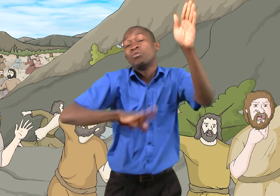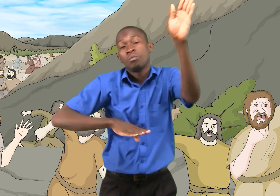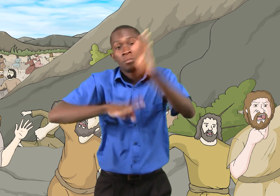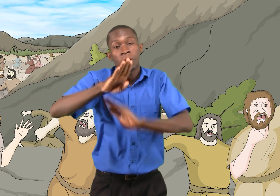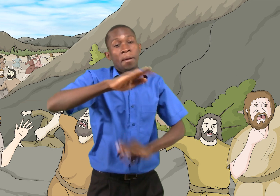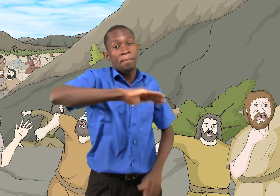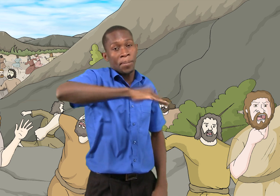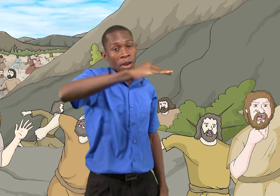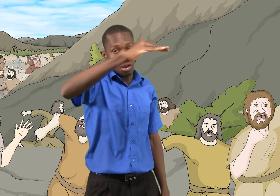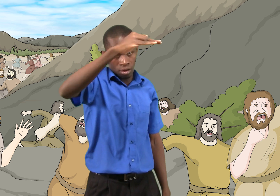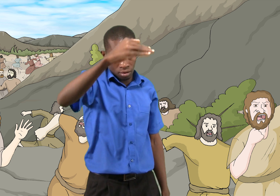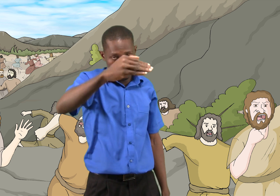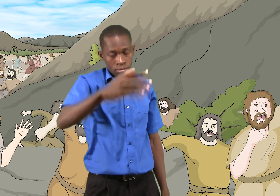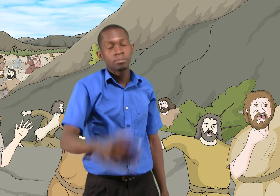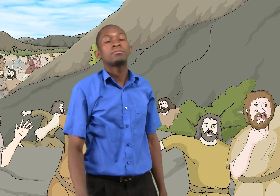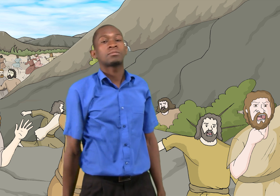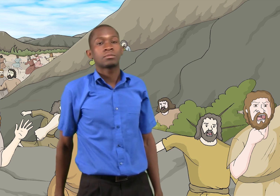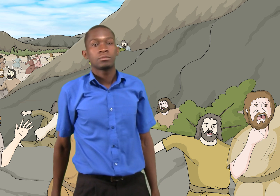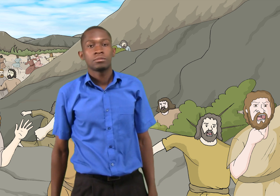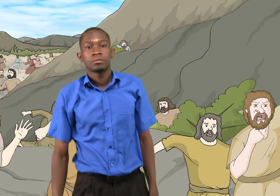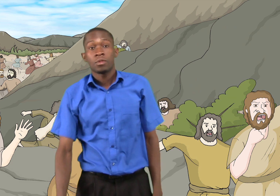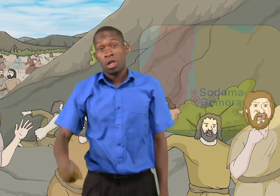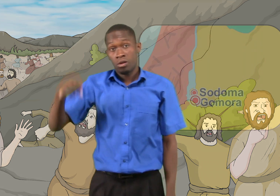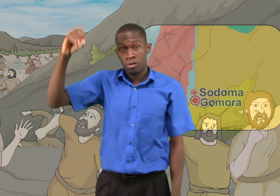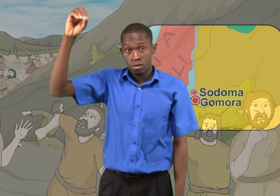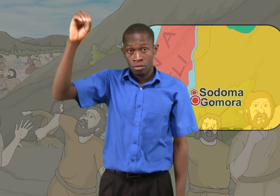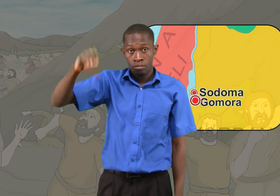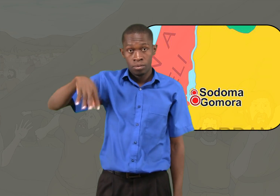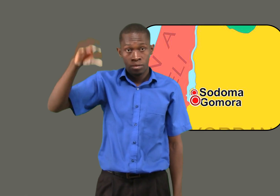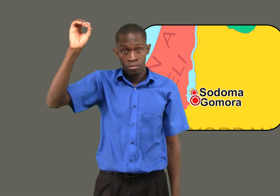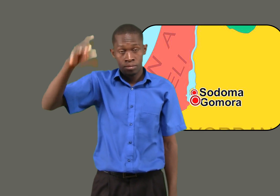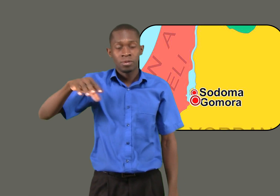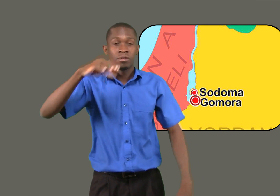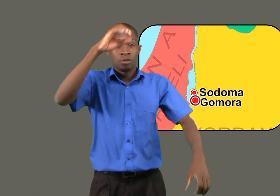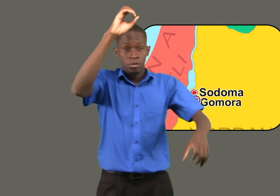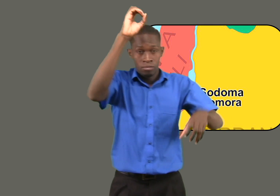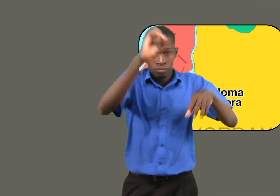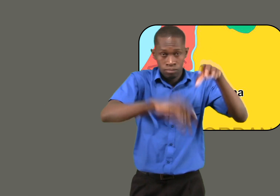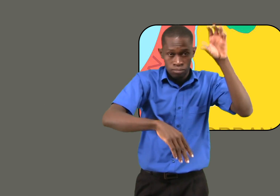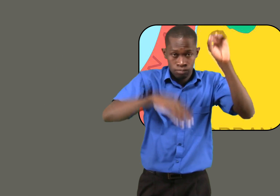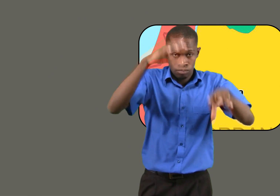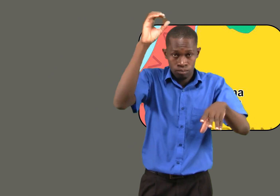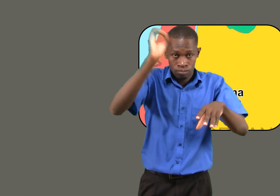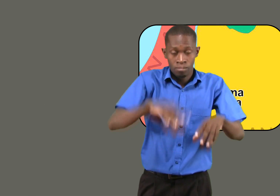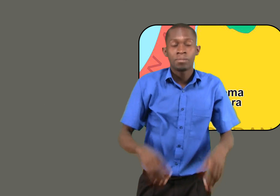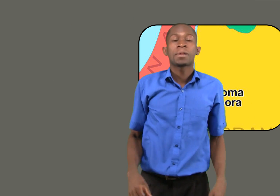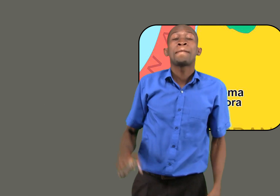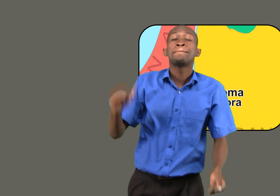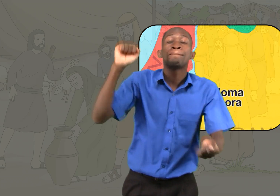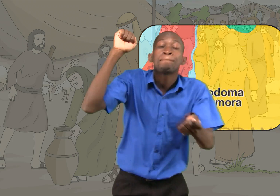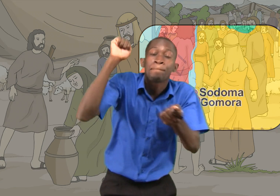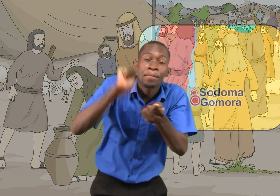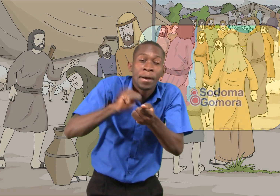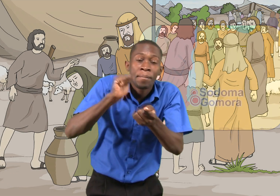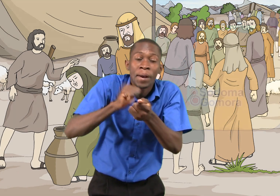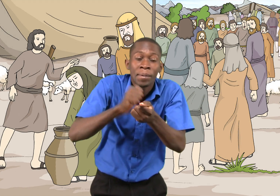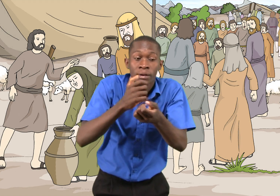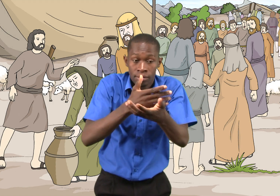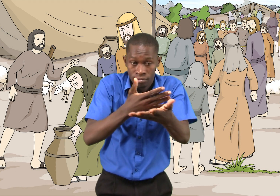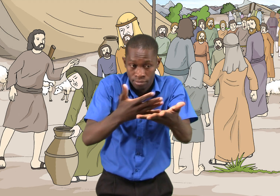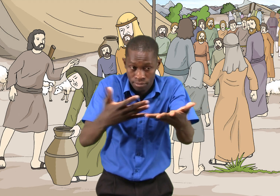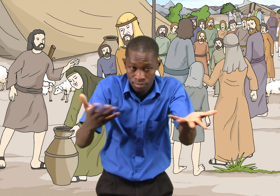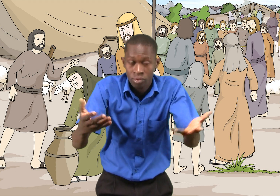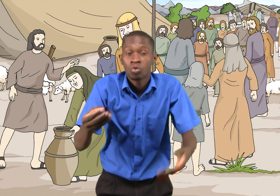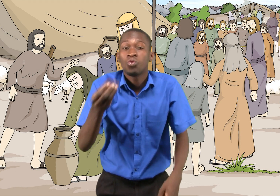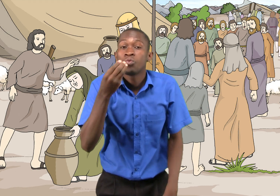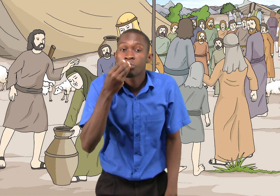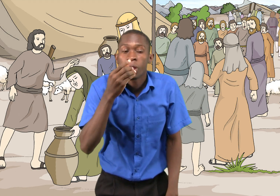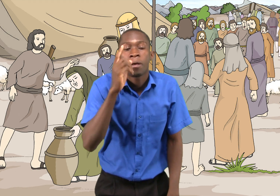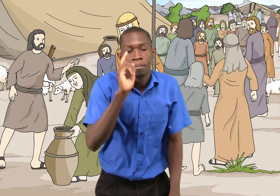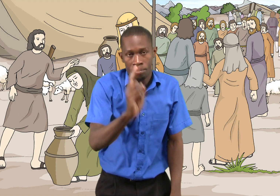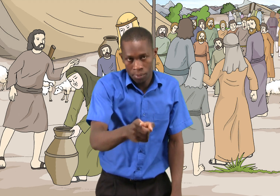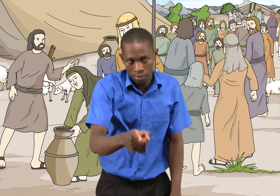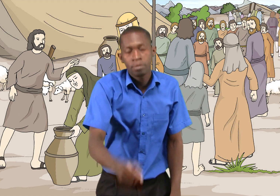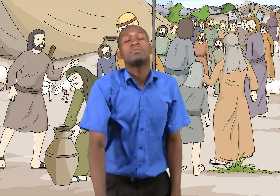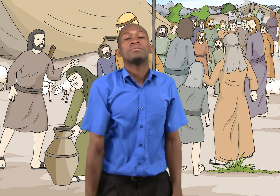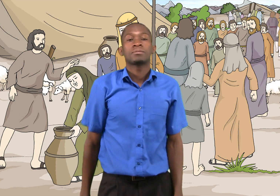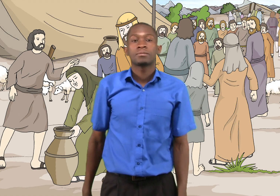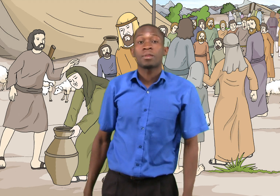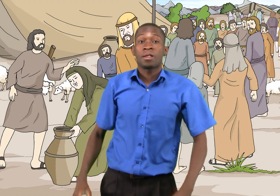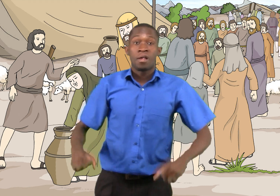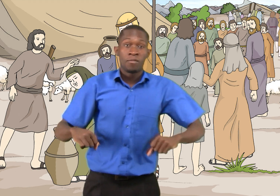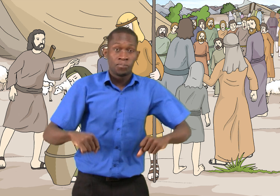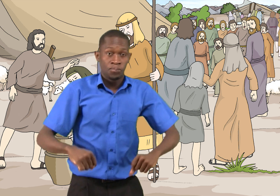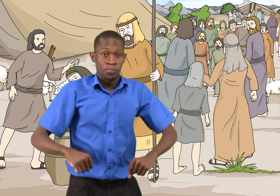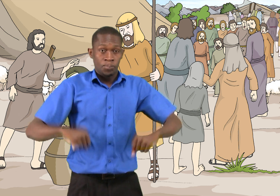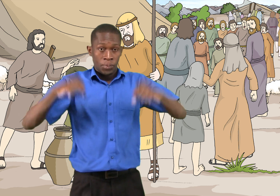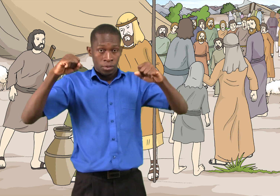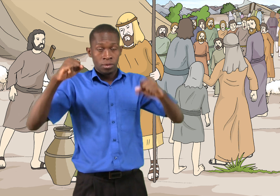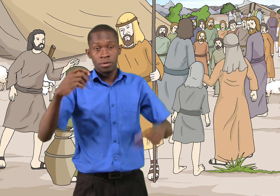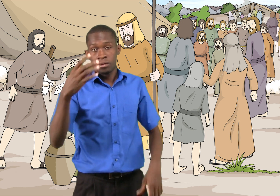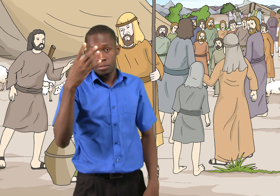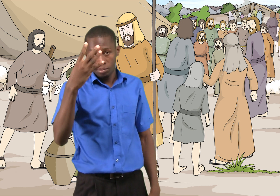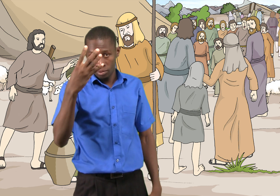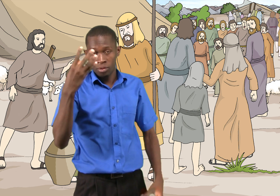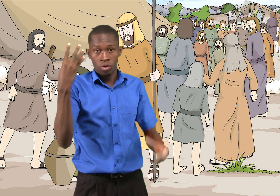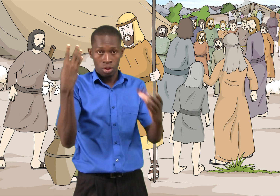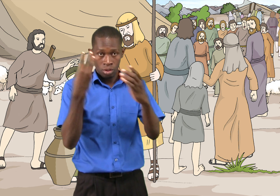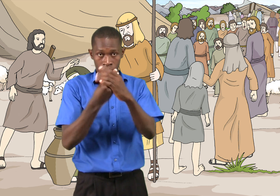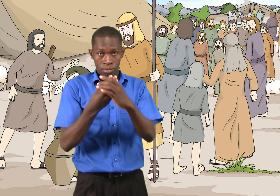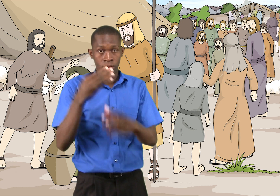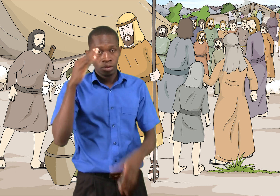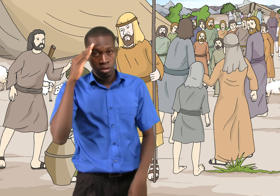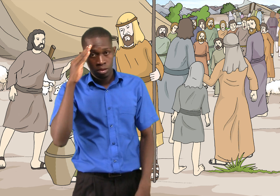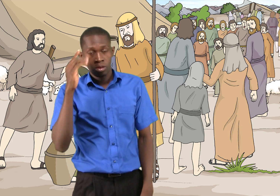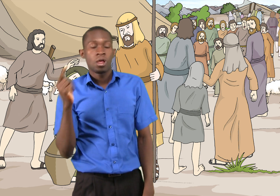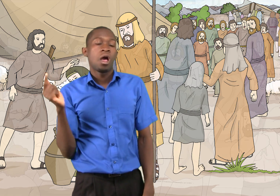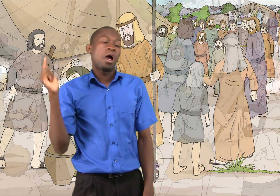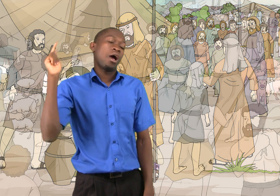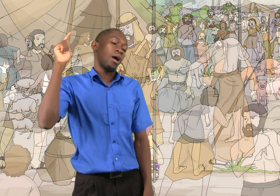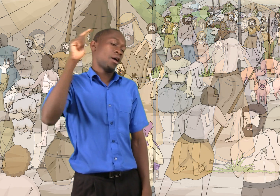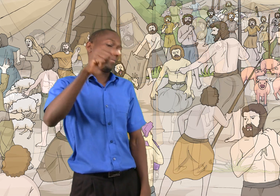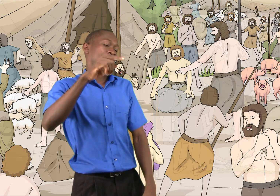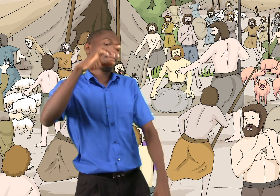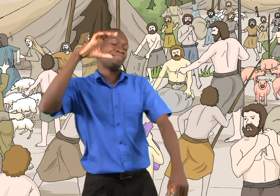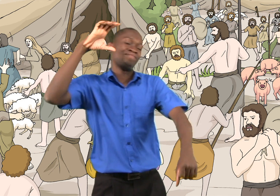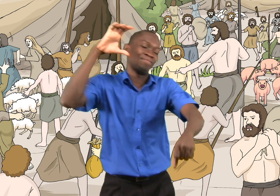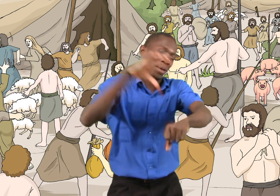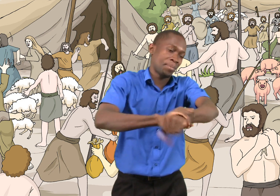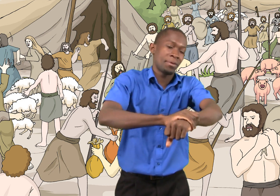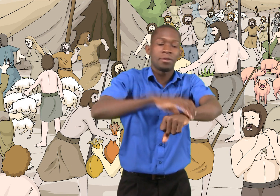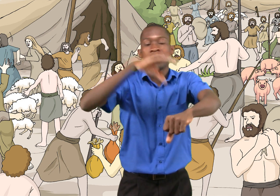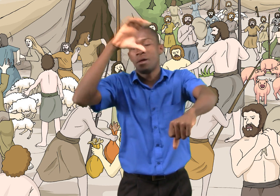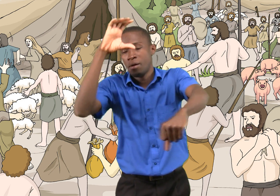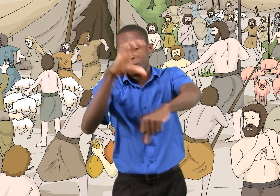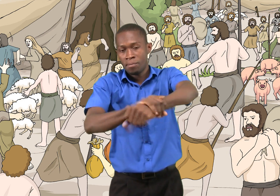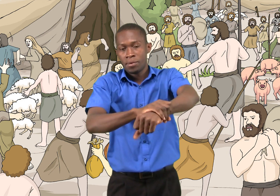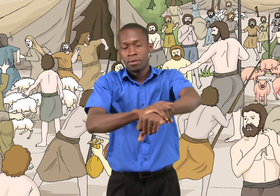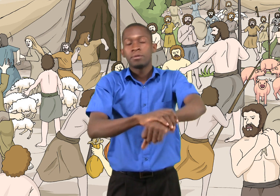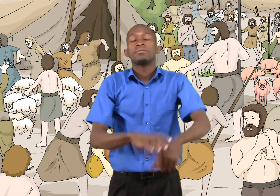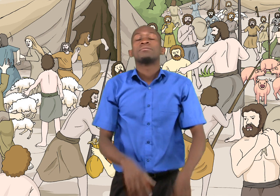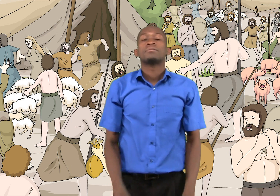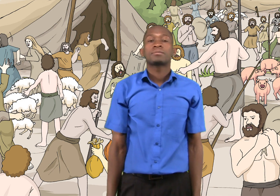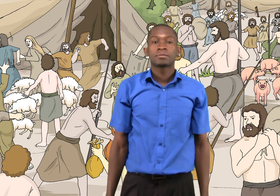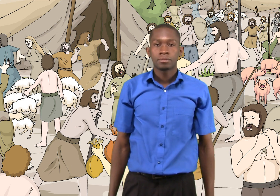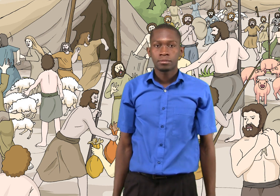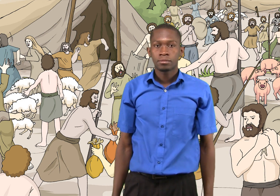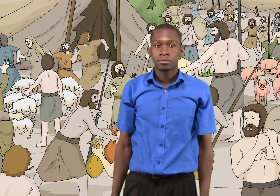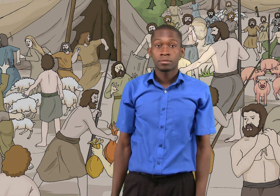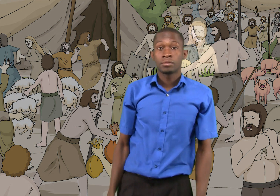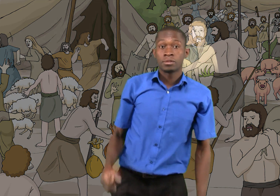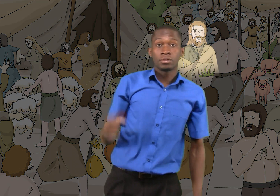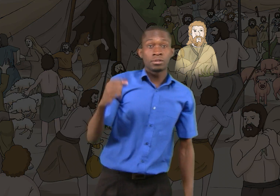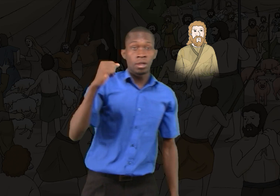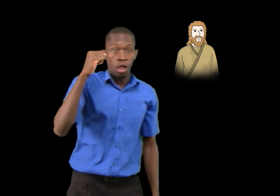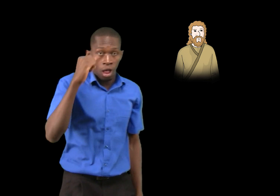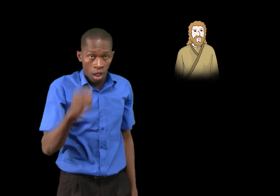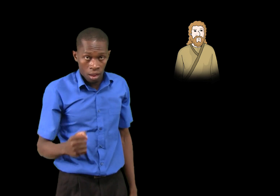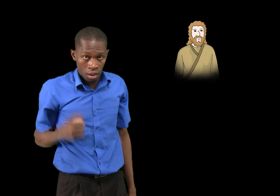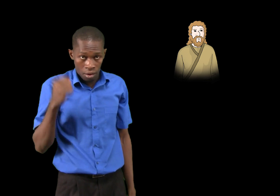The four kings seized all the goods of Sodom and Gomorrah and all their food, and they went on their way.